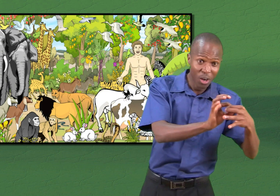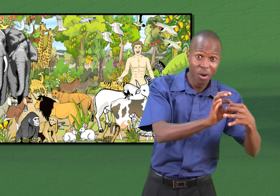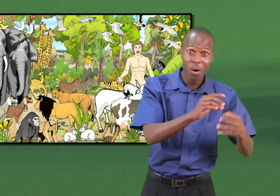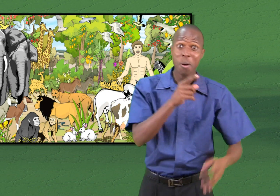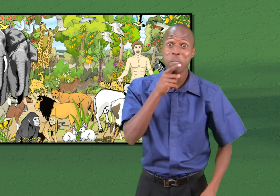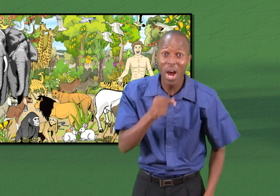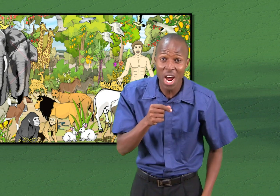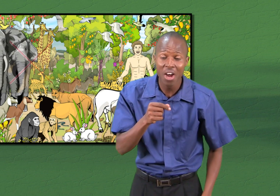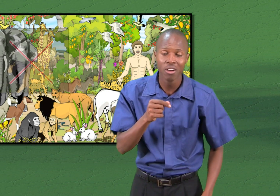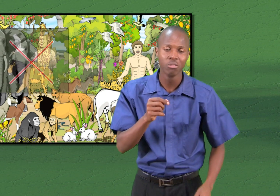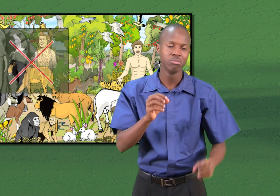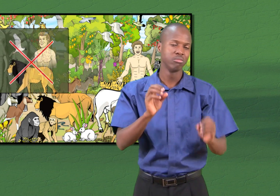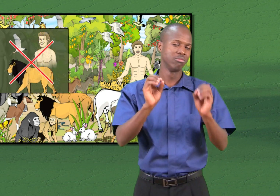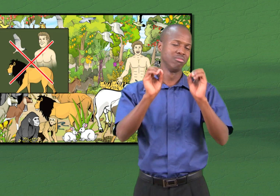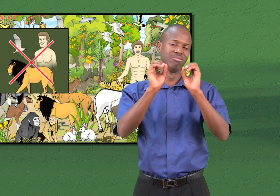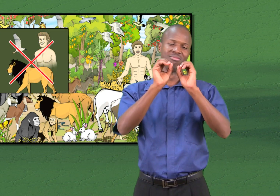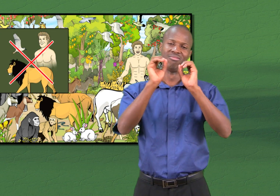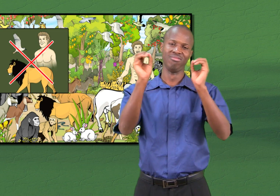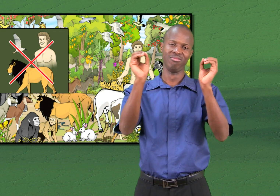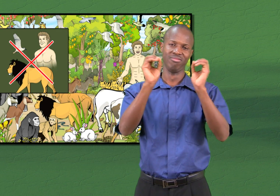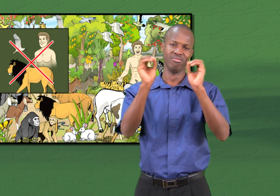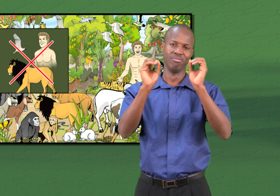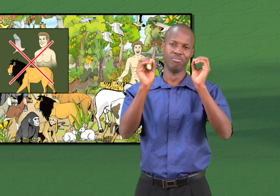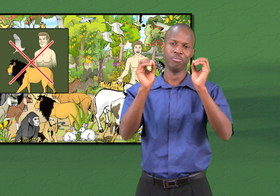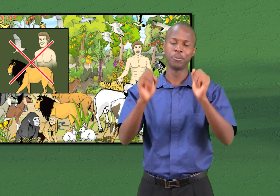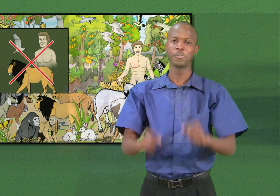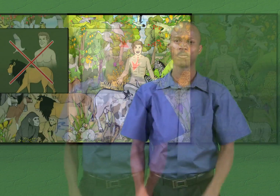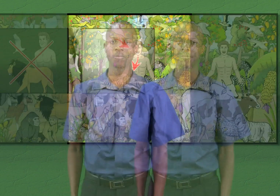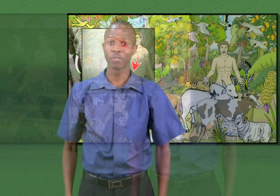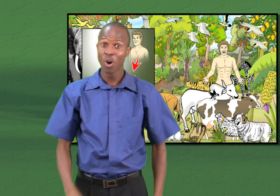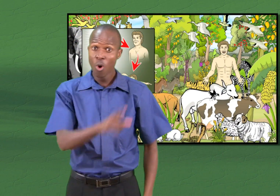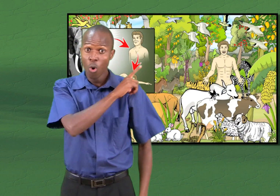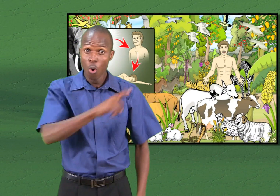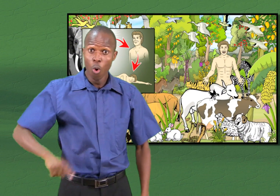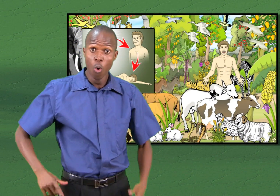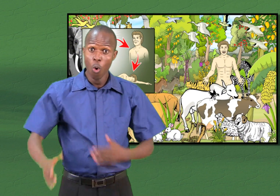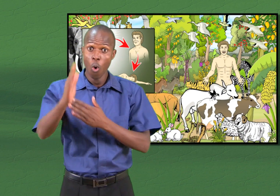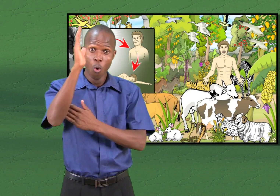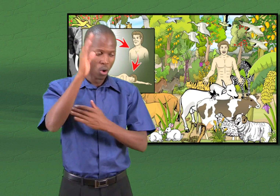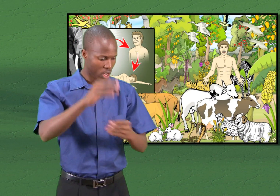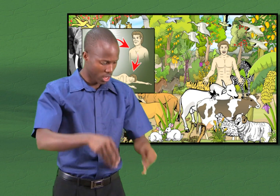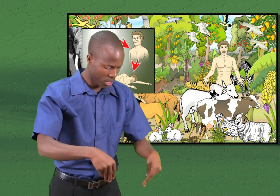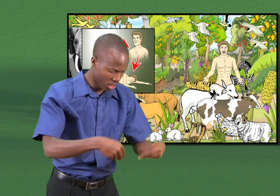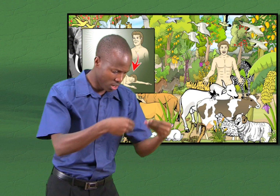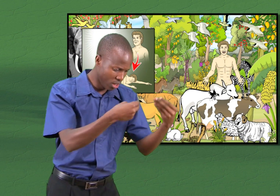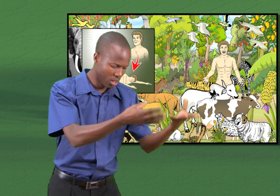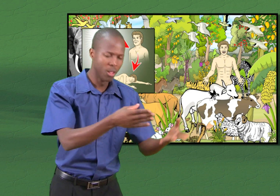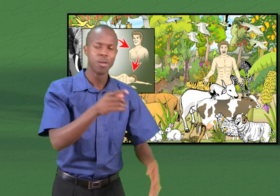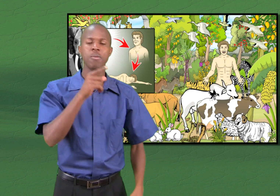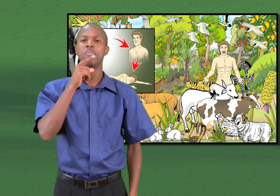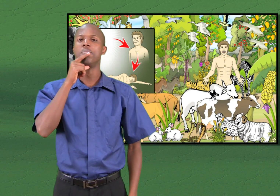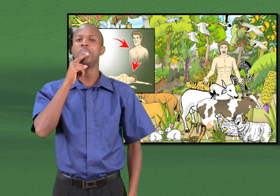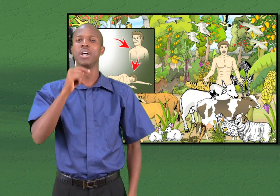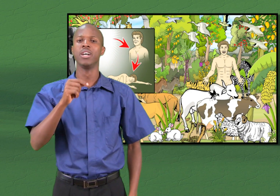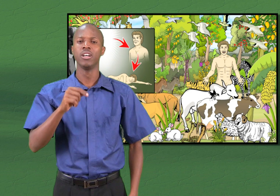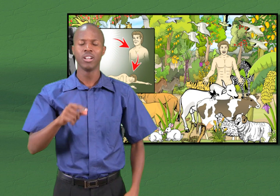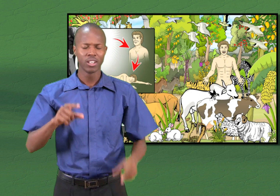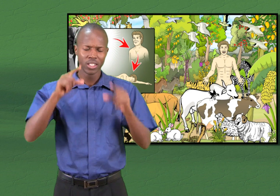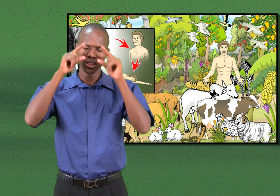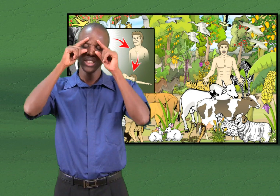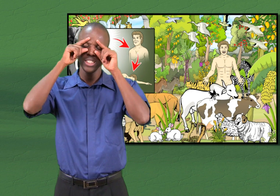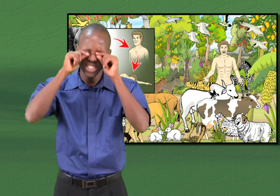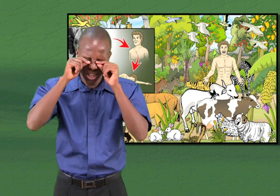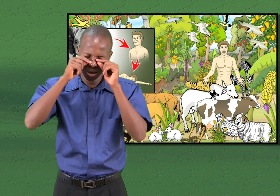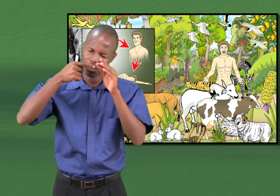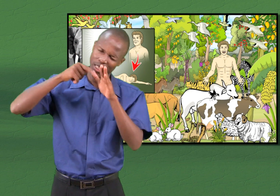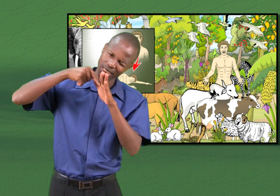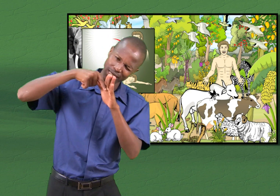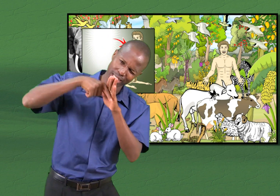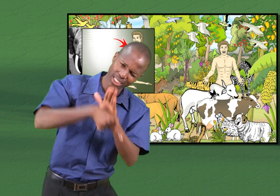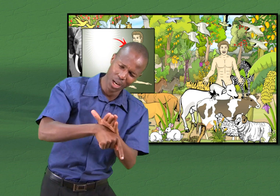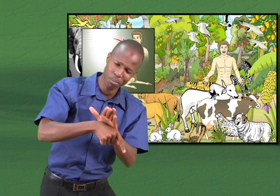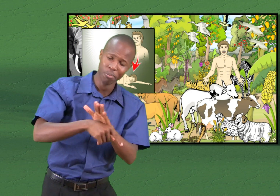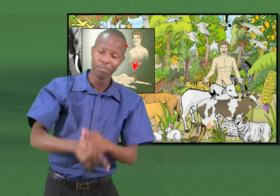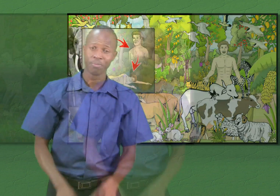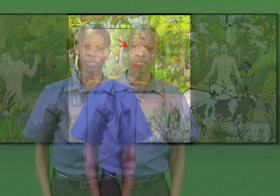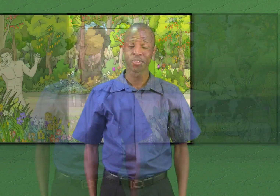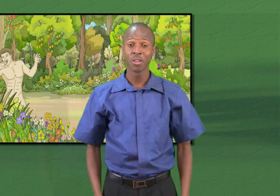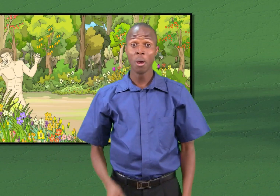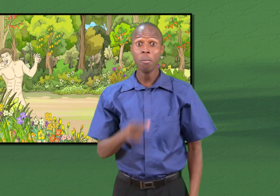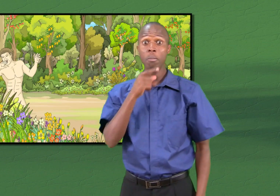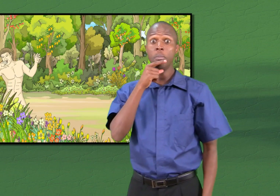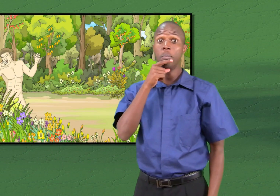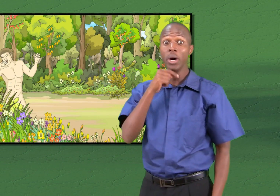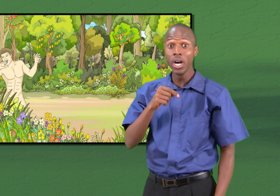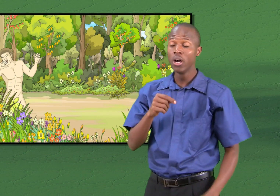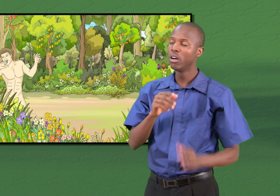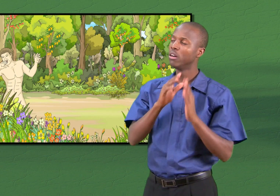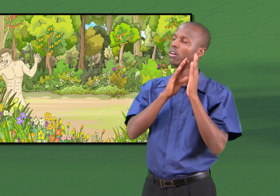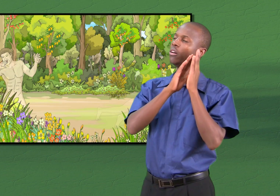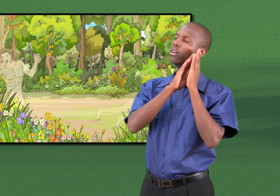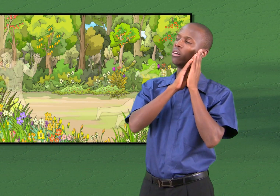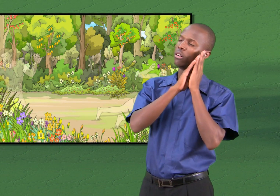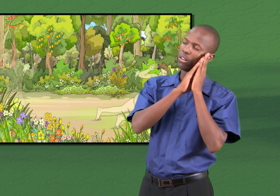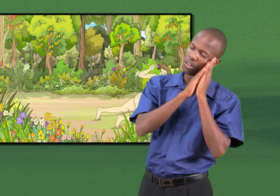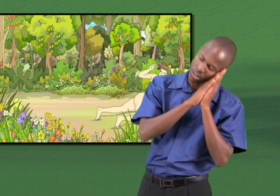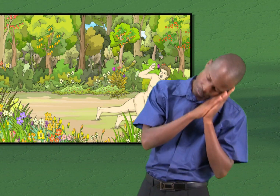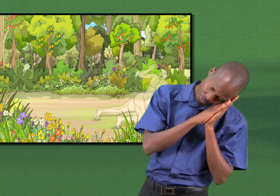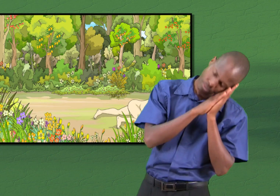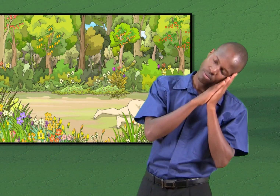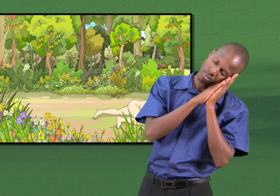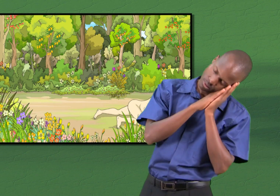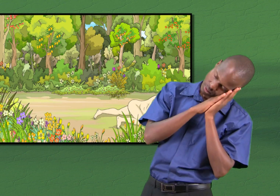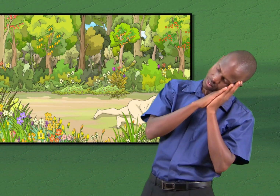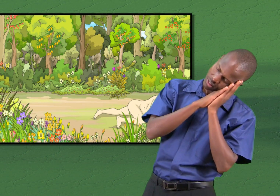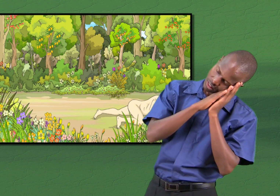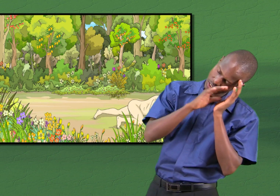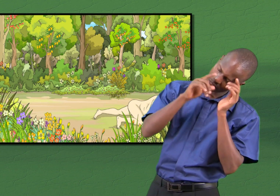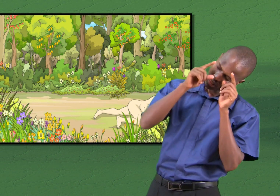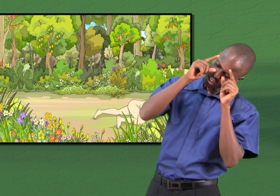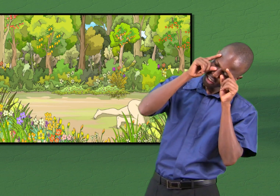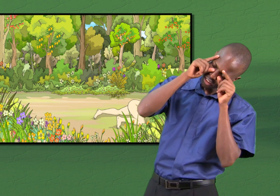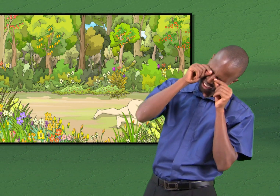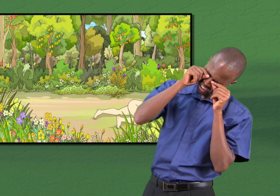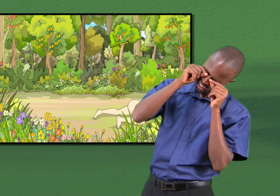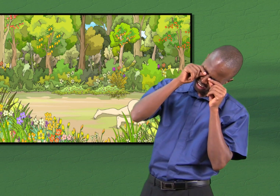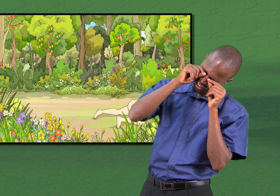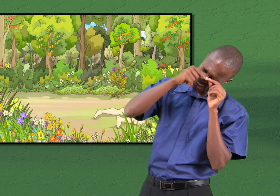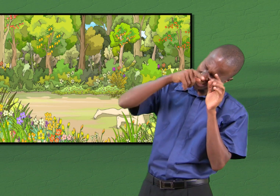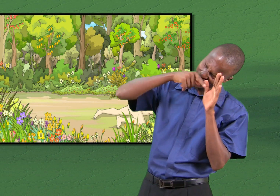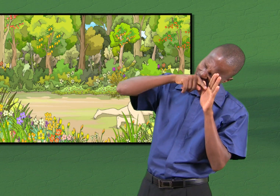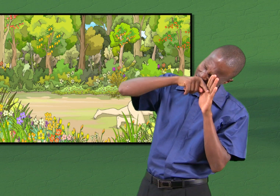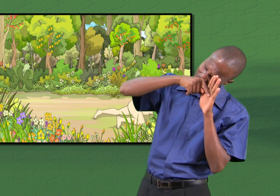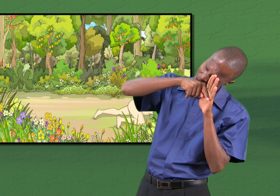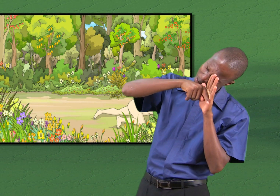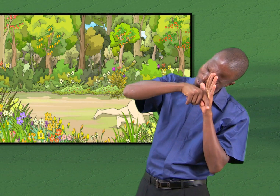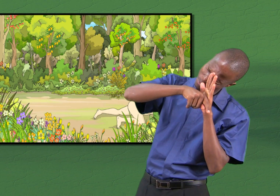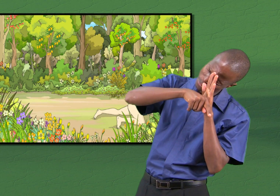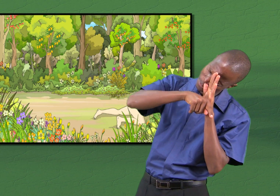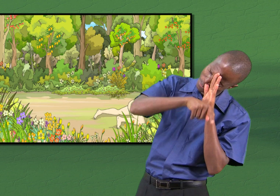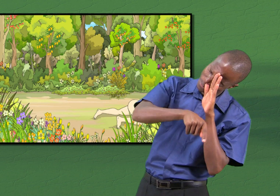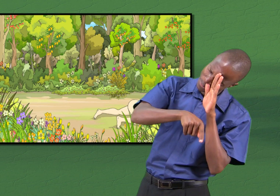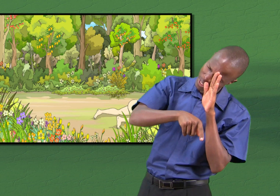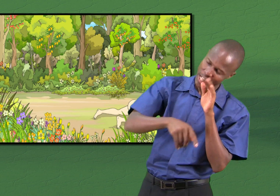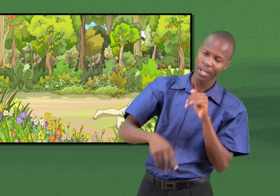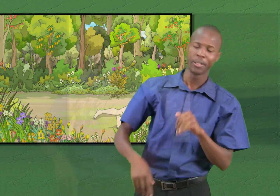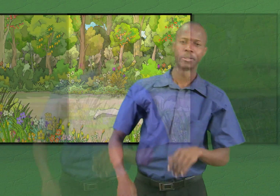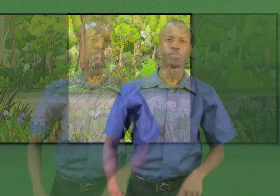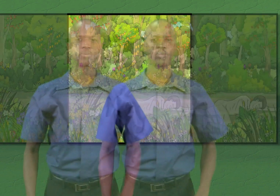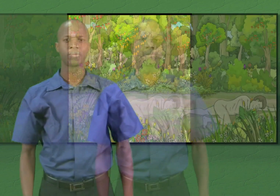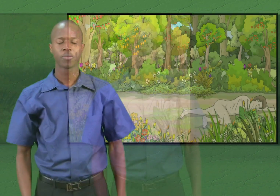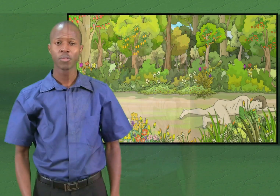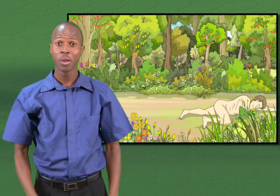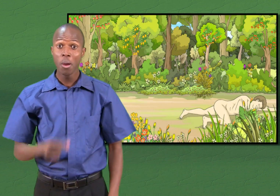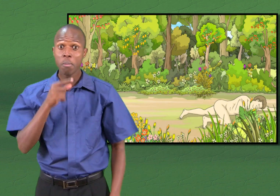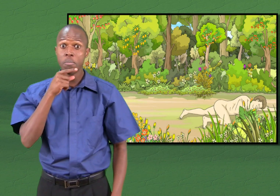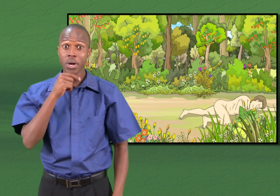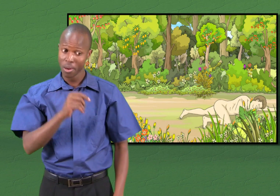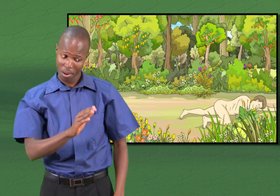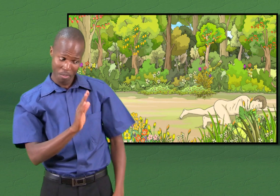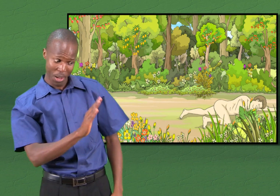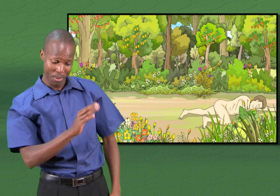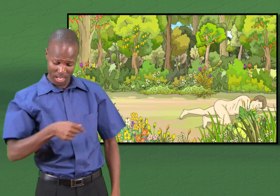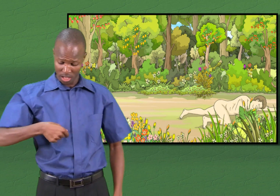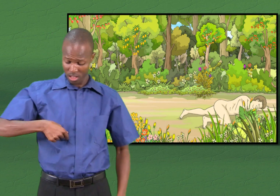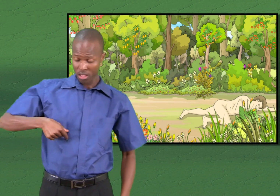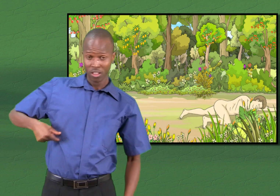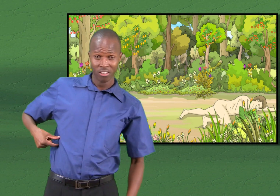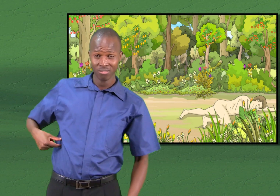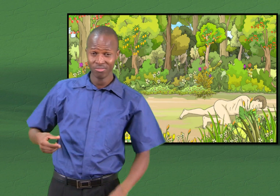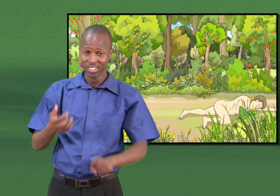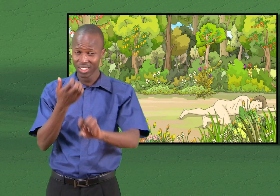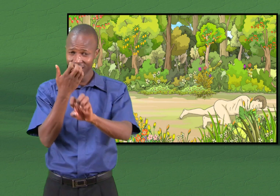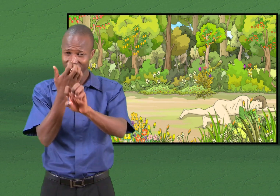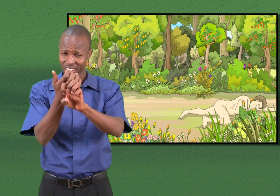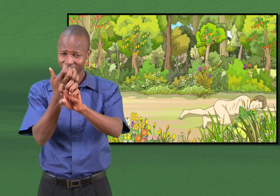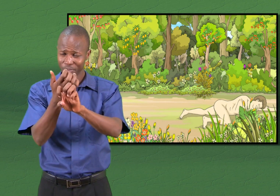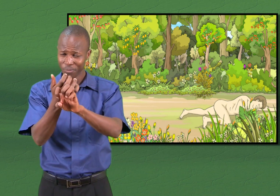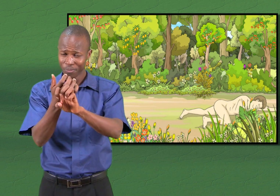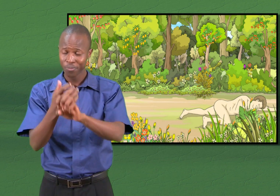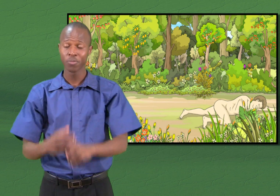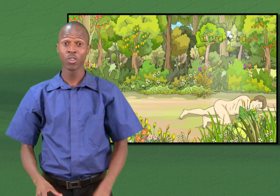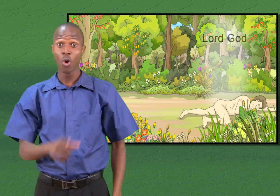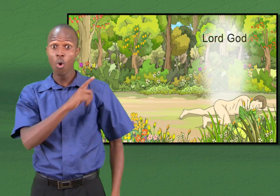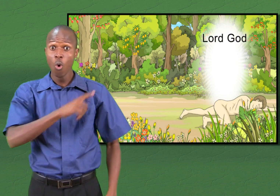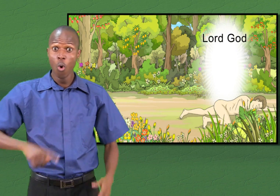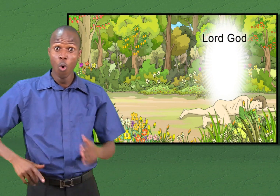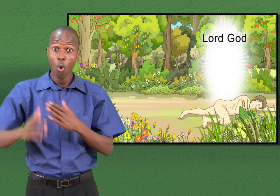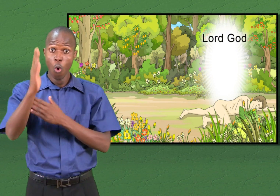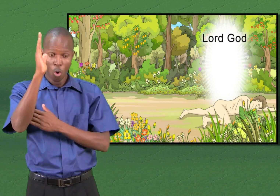But for Adam no suitable helper was found. So the LORD God caused the man to fall into a deep sleep, and while he slept, He took one of the man’s ribs and closed up the area with flesh.